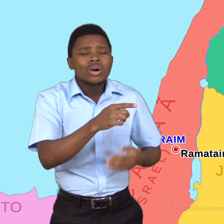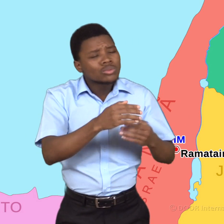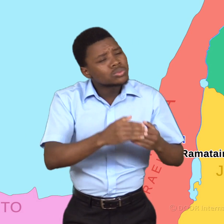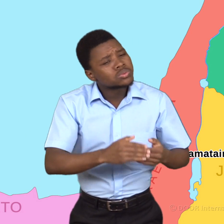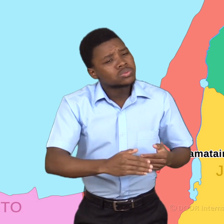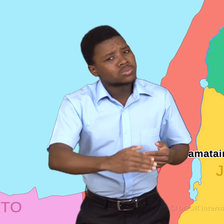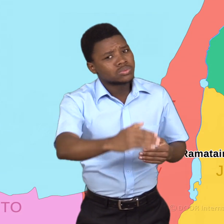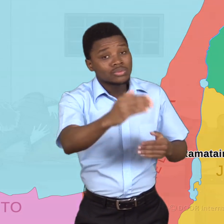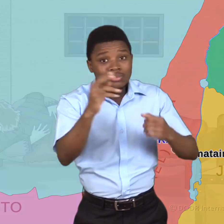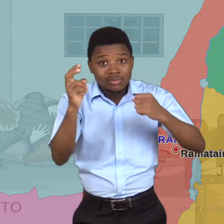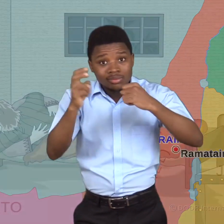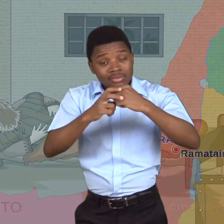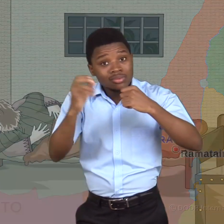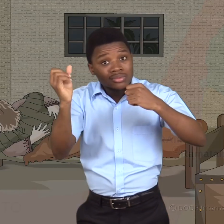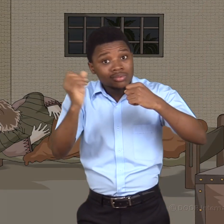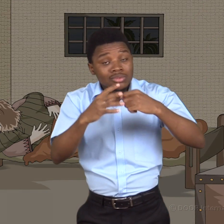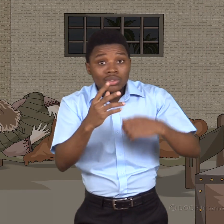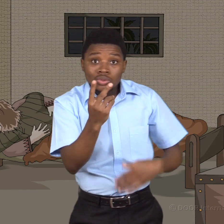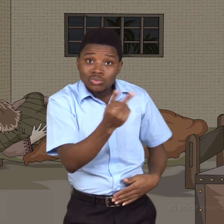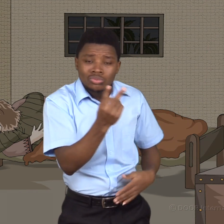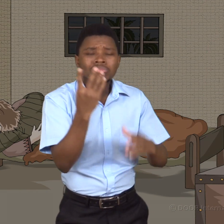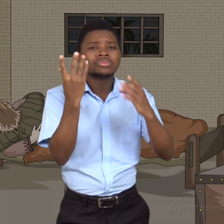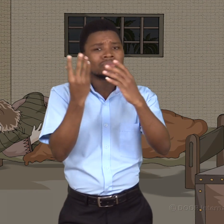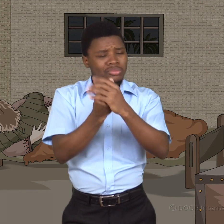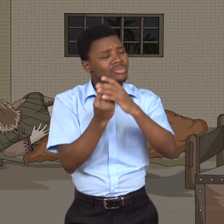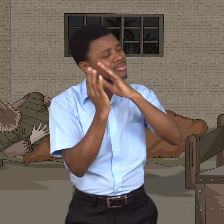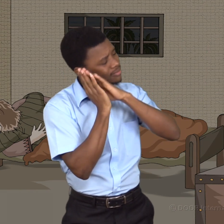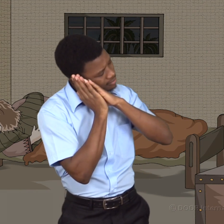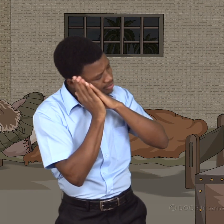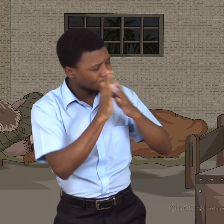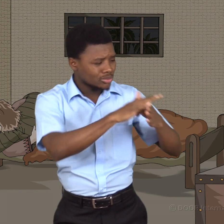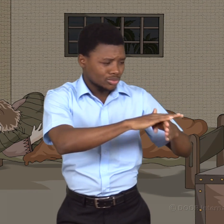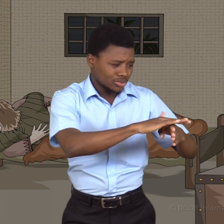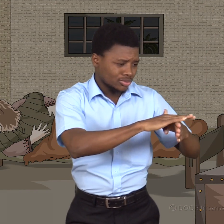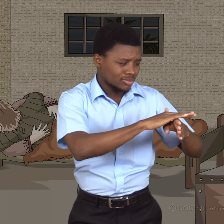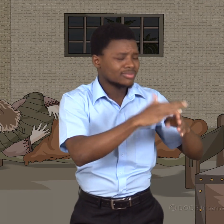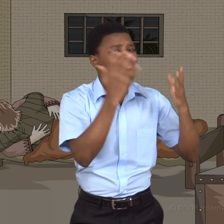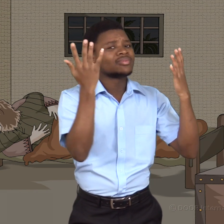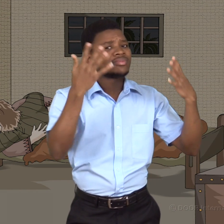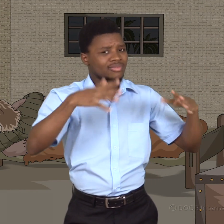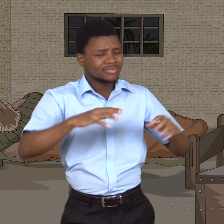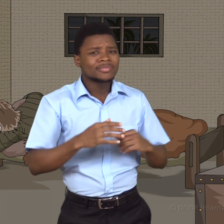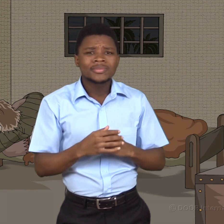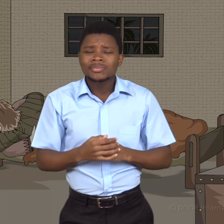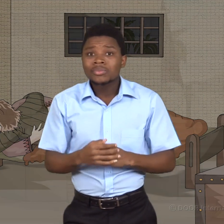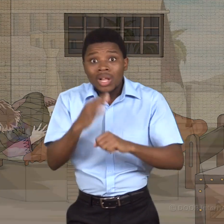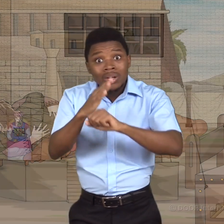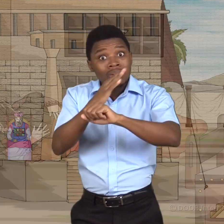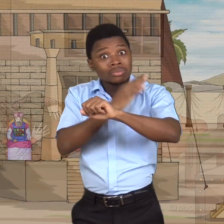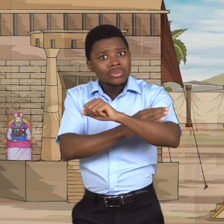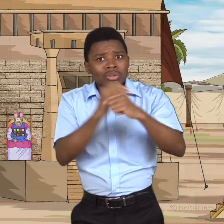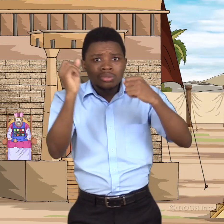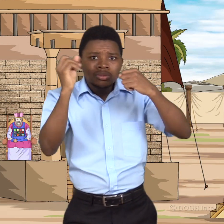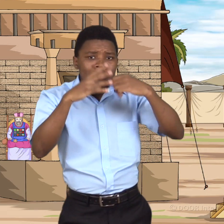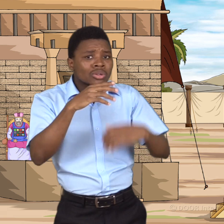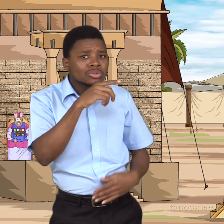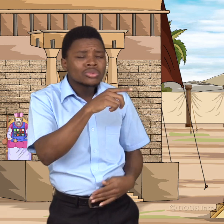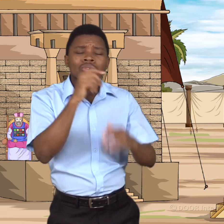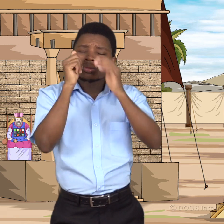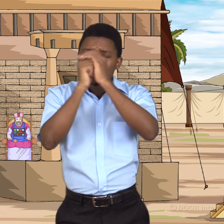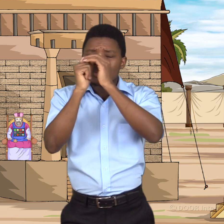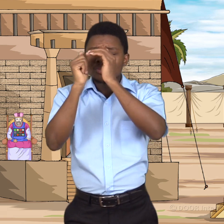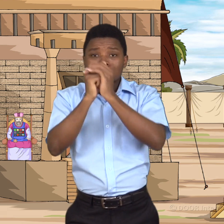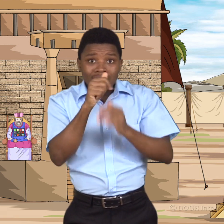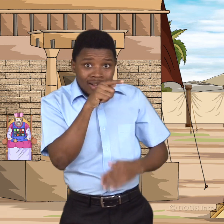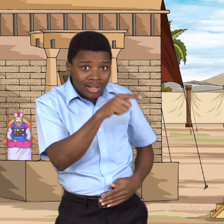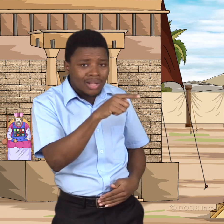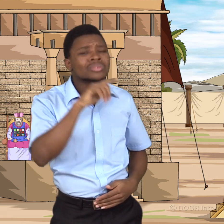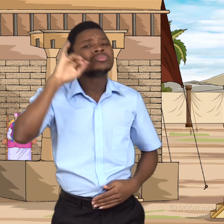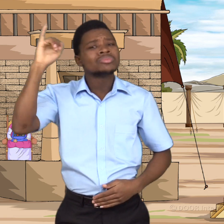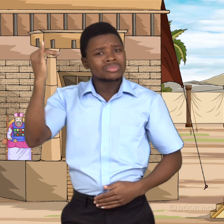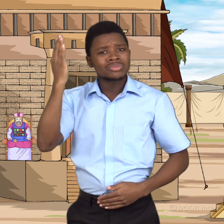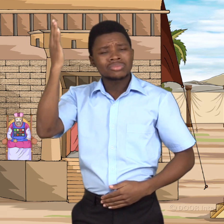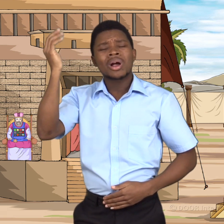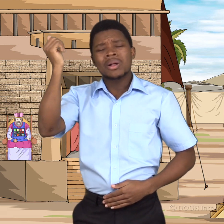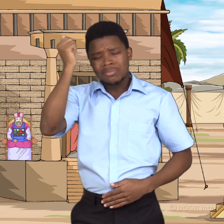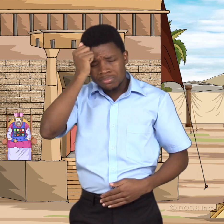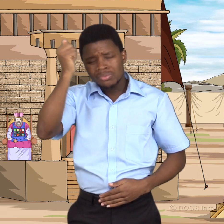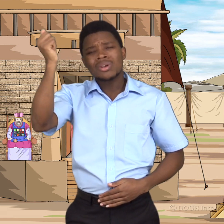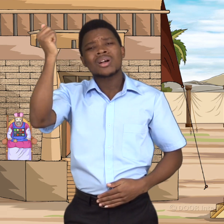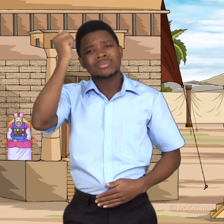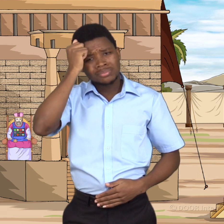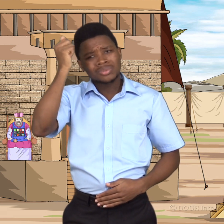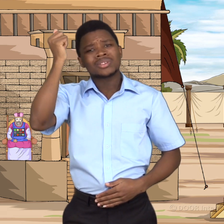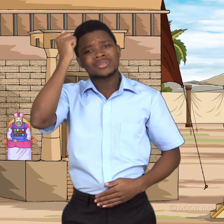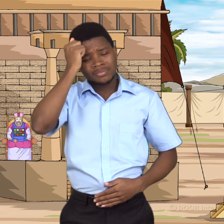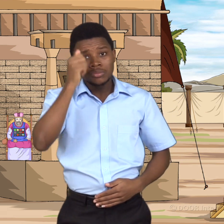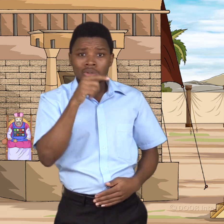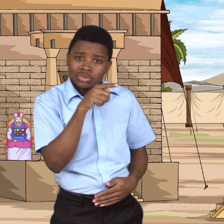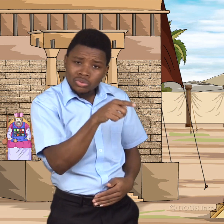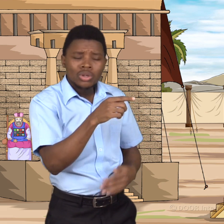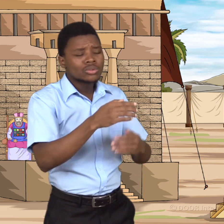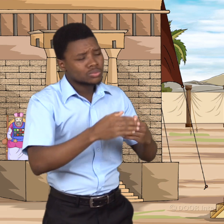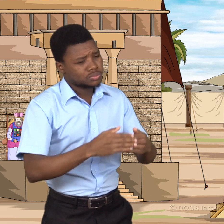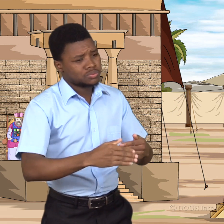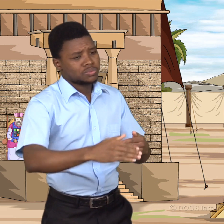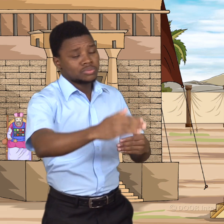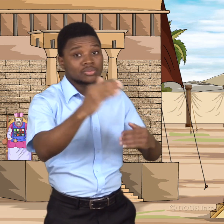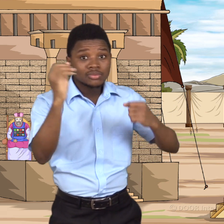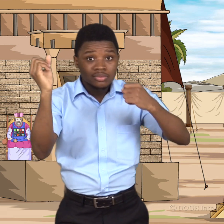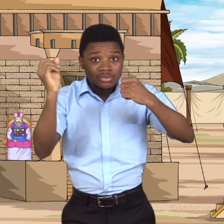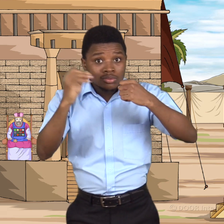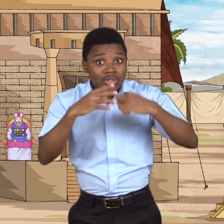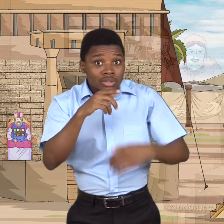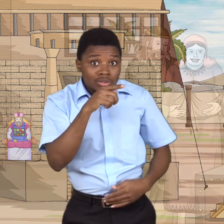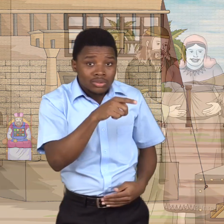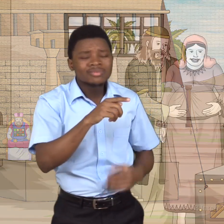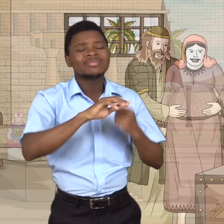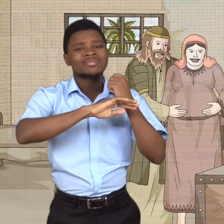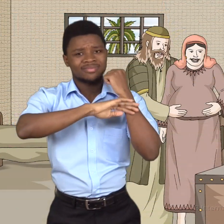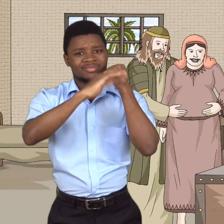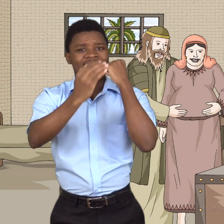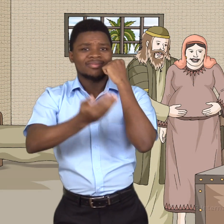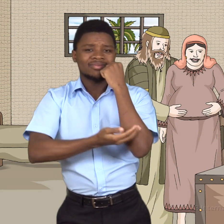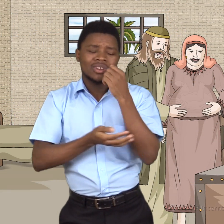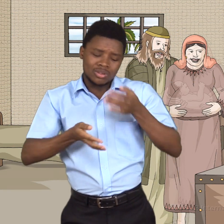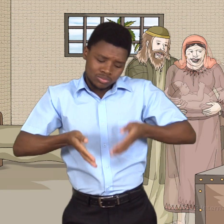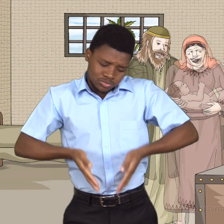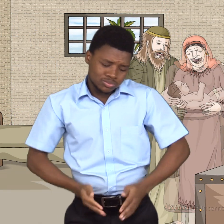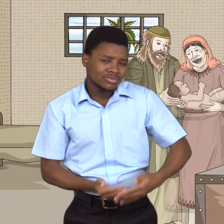And Elkanah had relations with his wife Hannah, and the LORD remembered her.